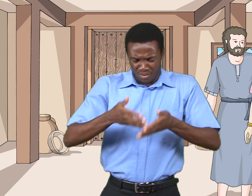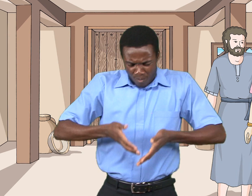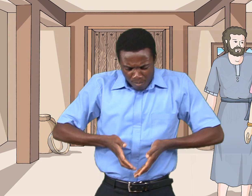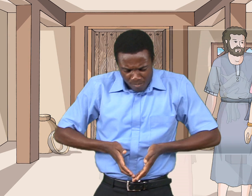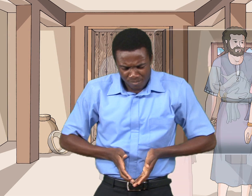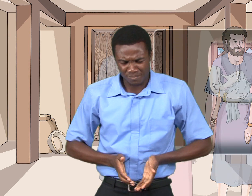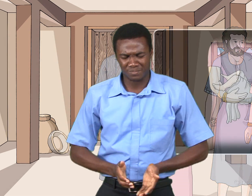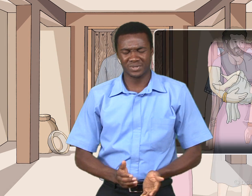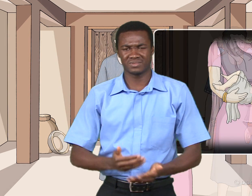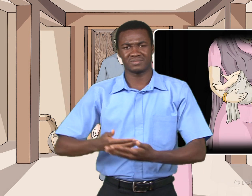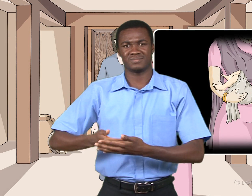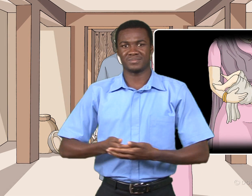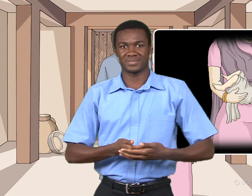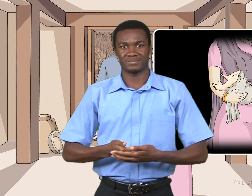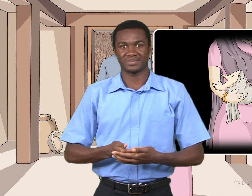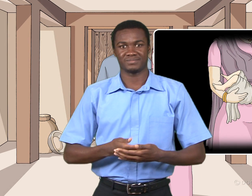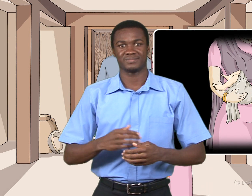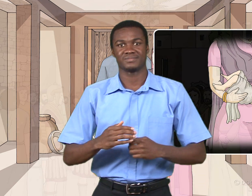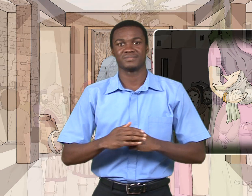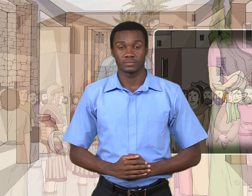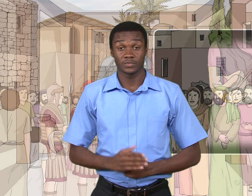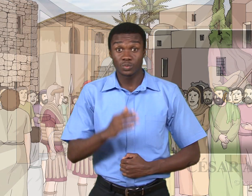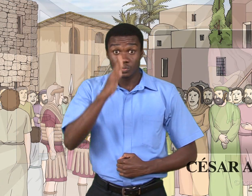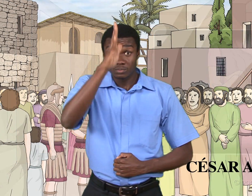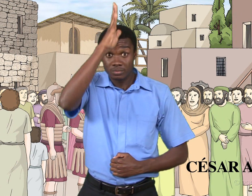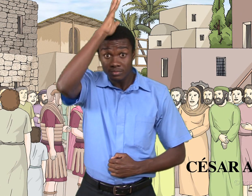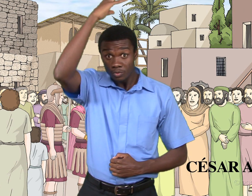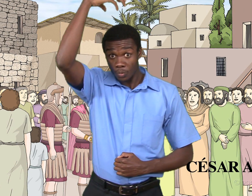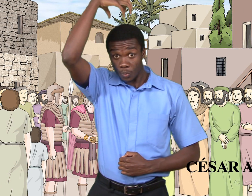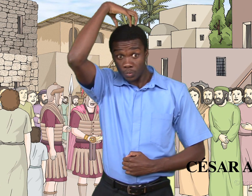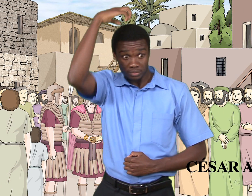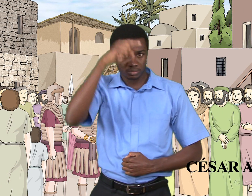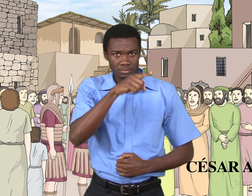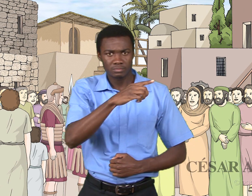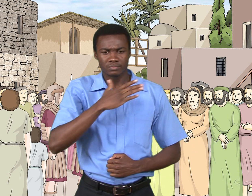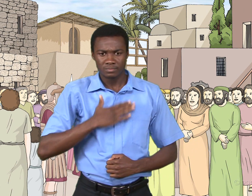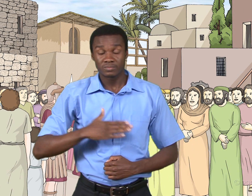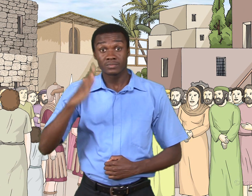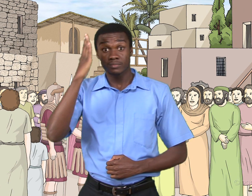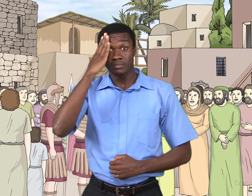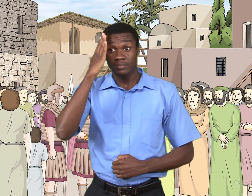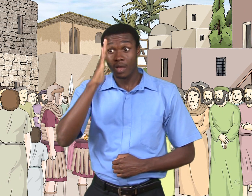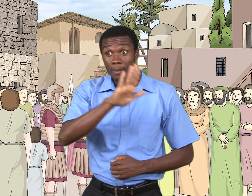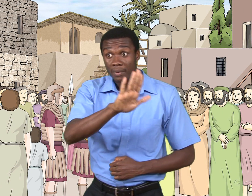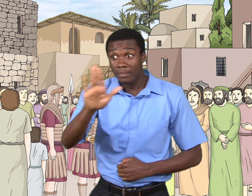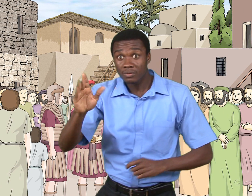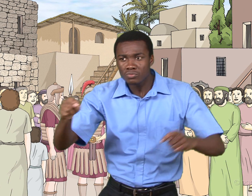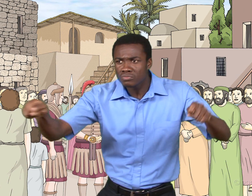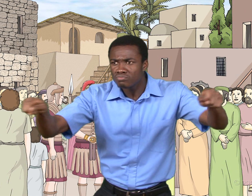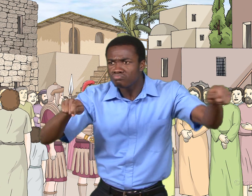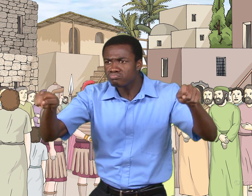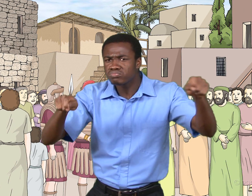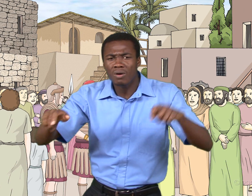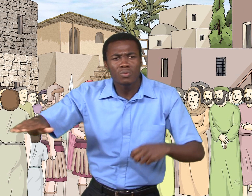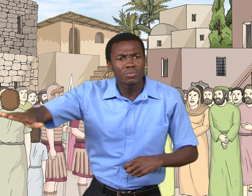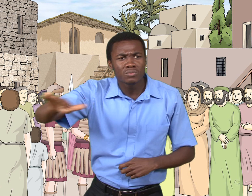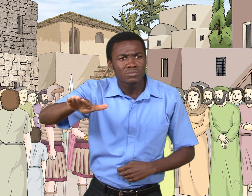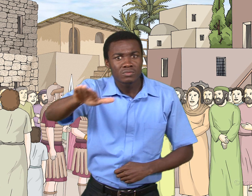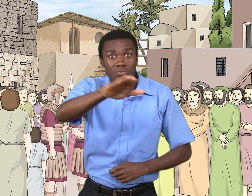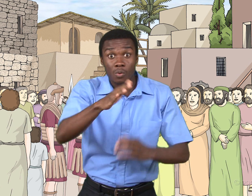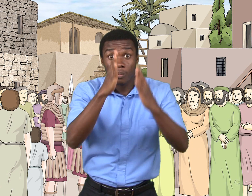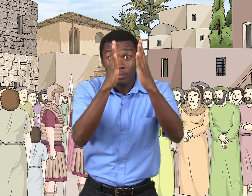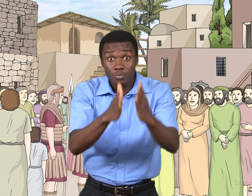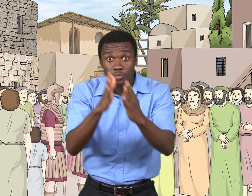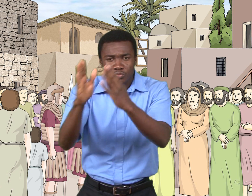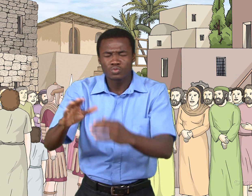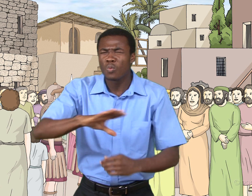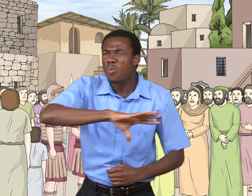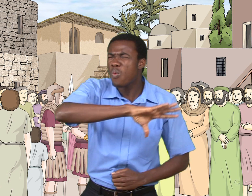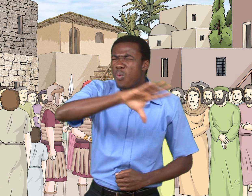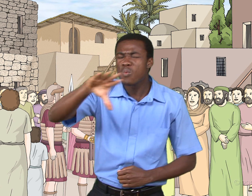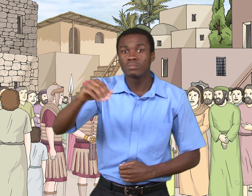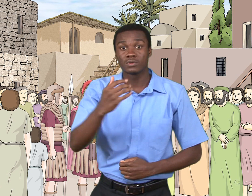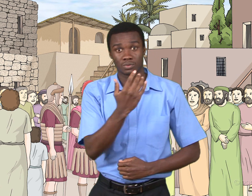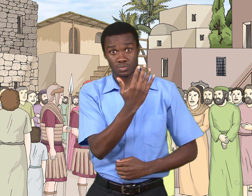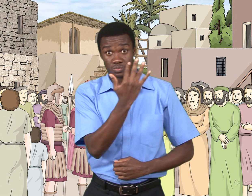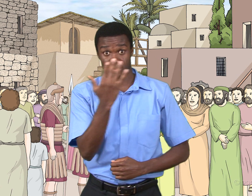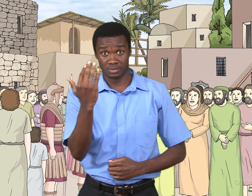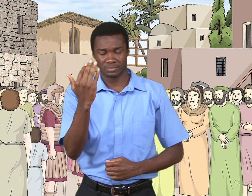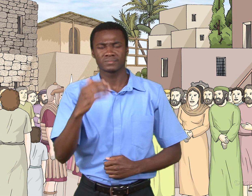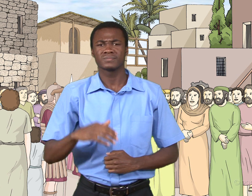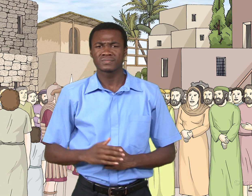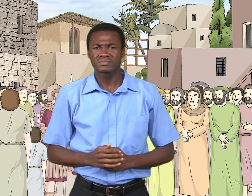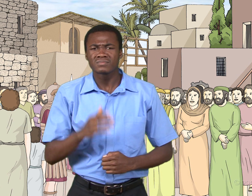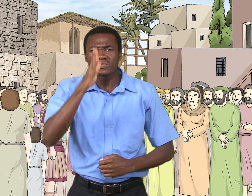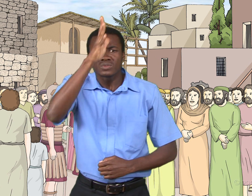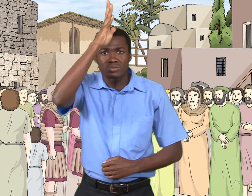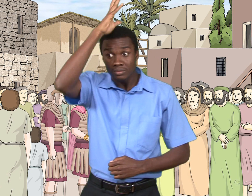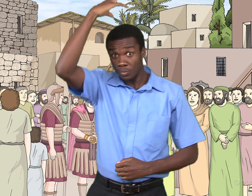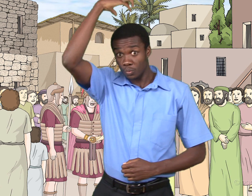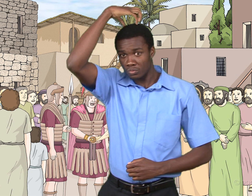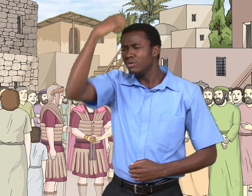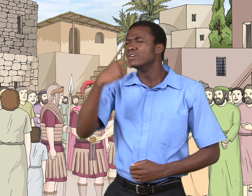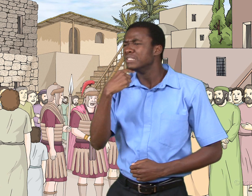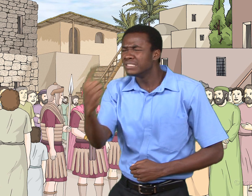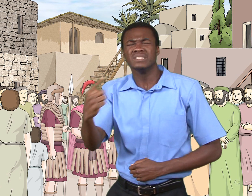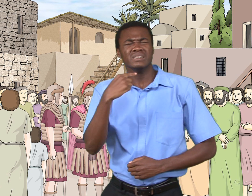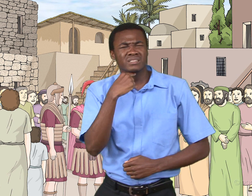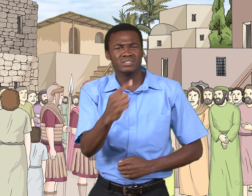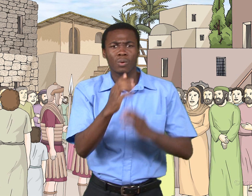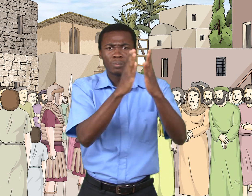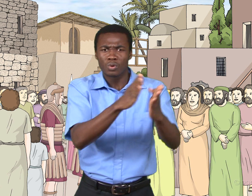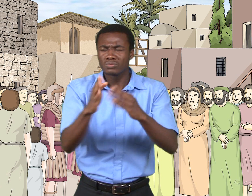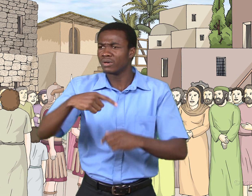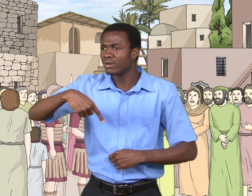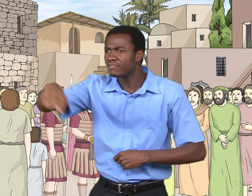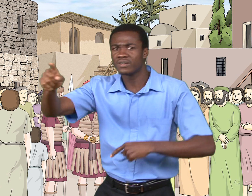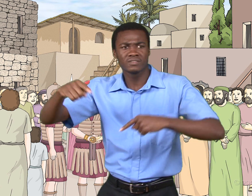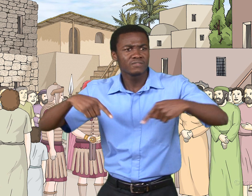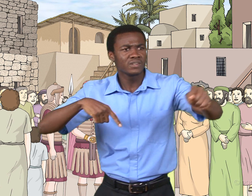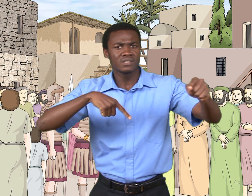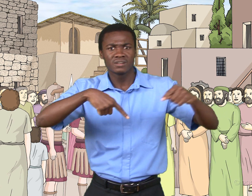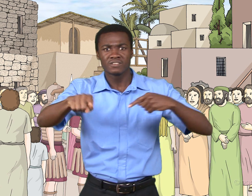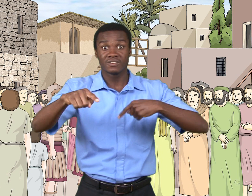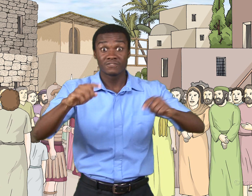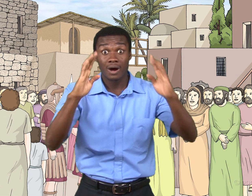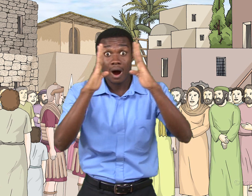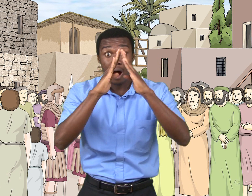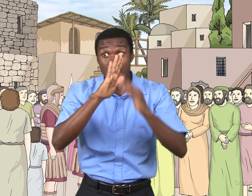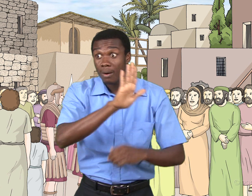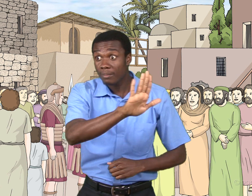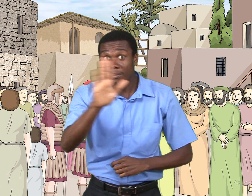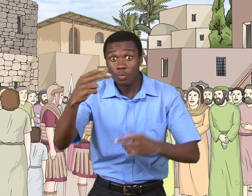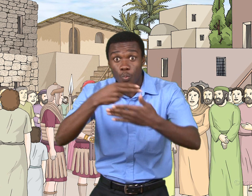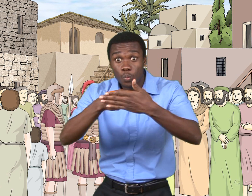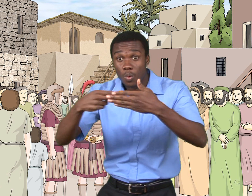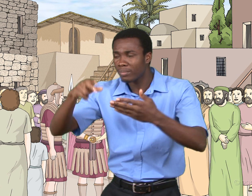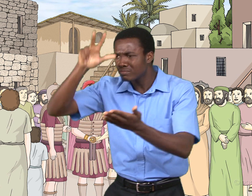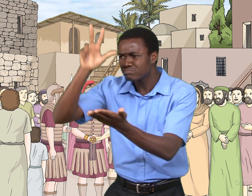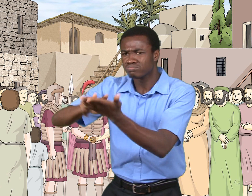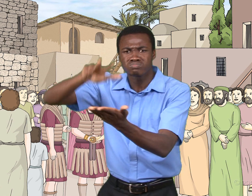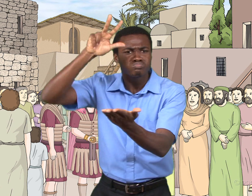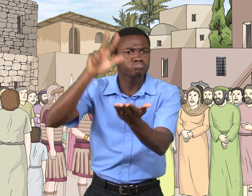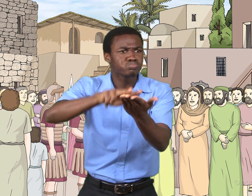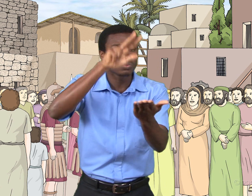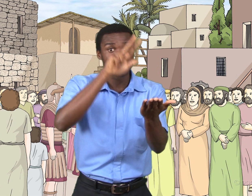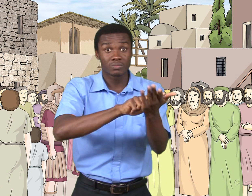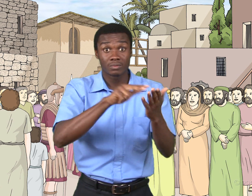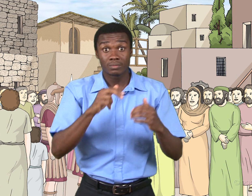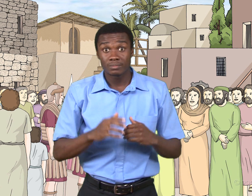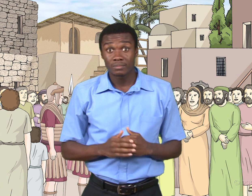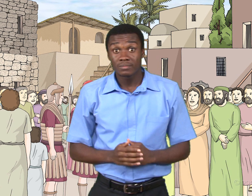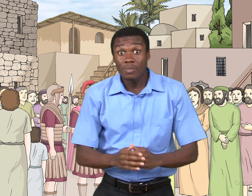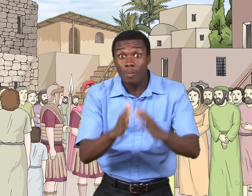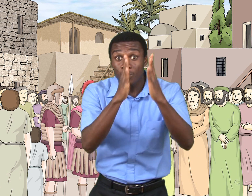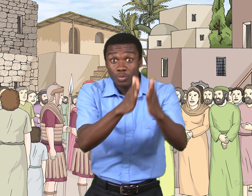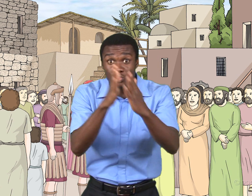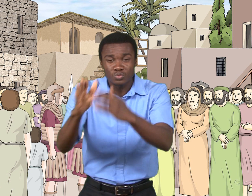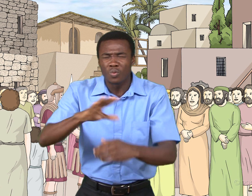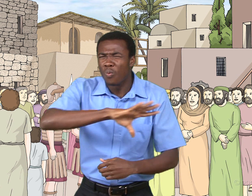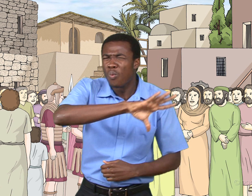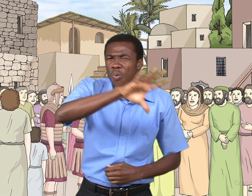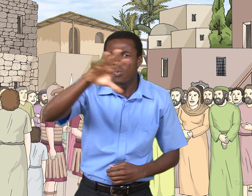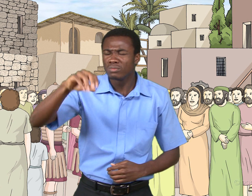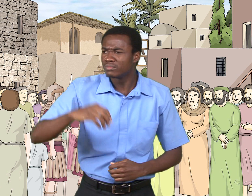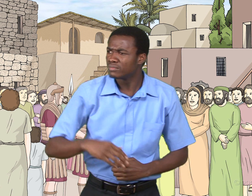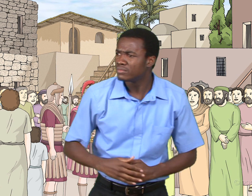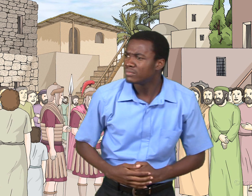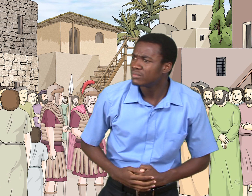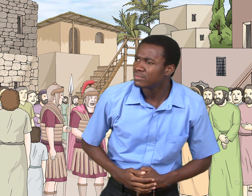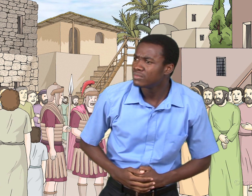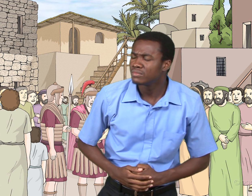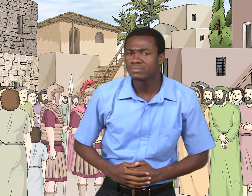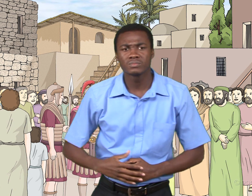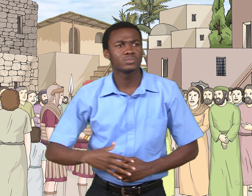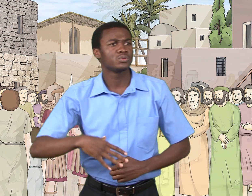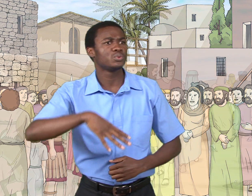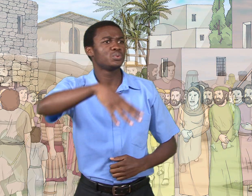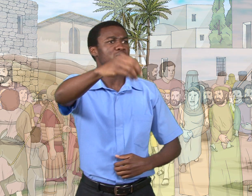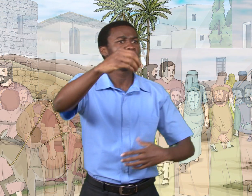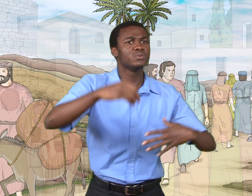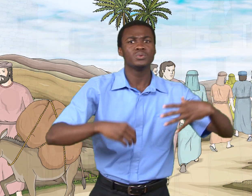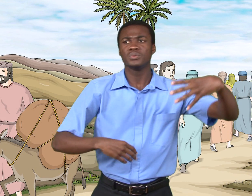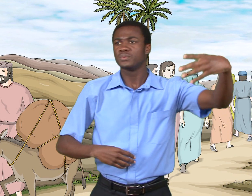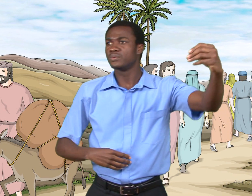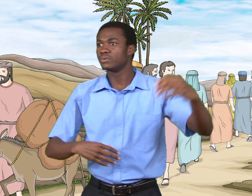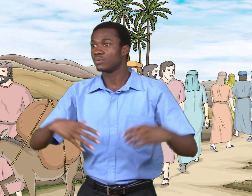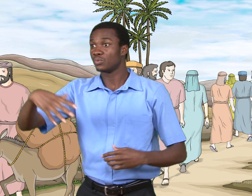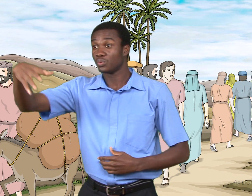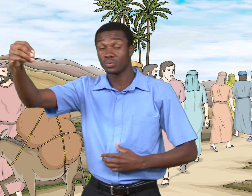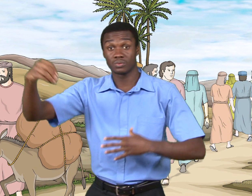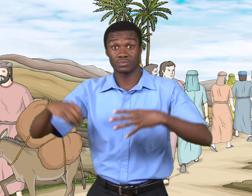Now in those days a decree went out from Caesar Augustus that a census should be taken of the whole empire.